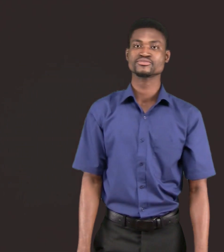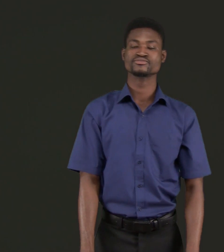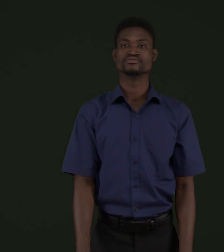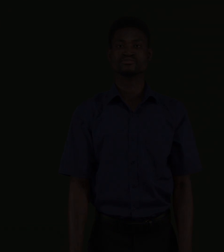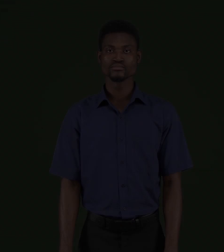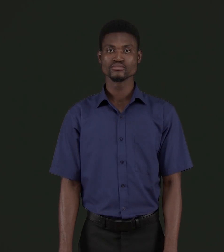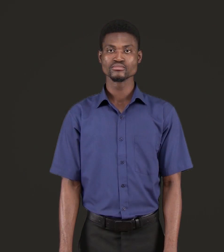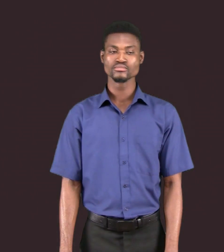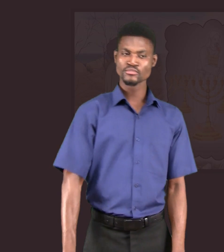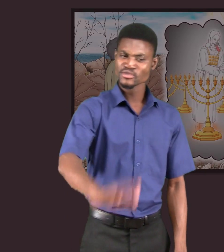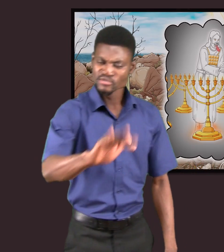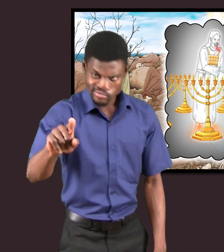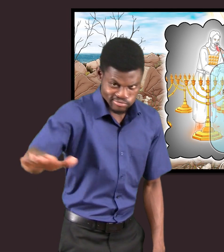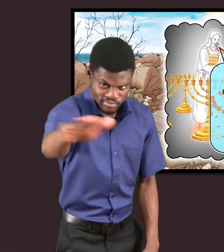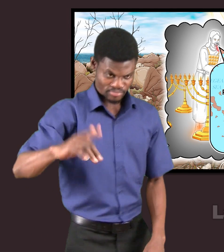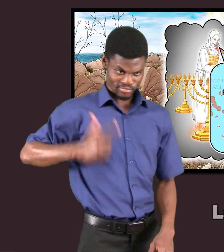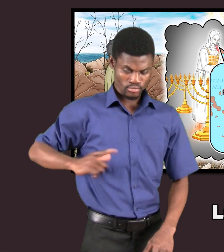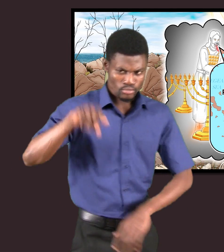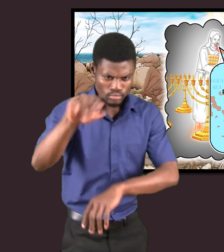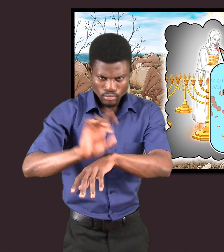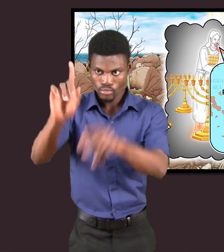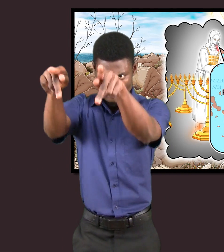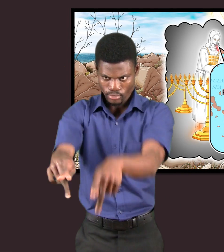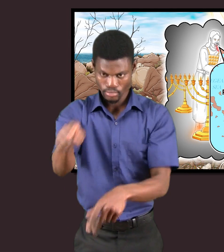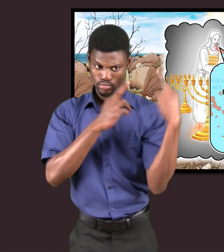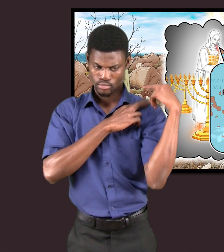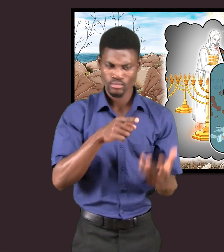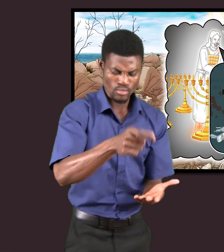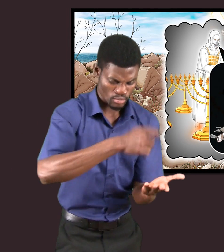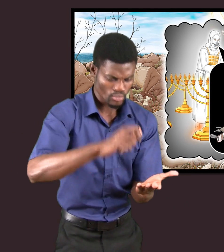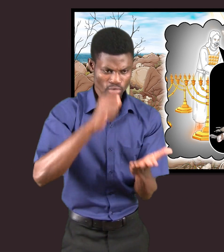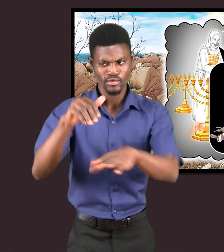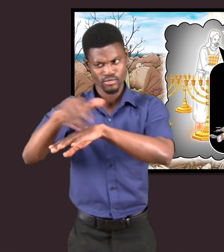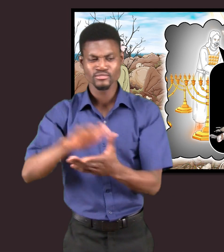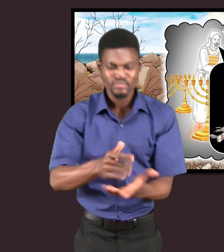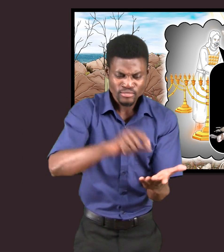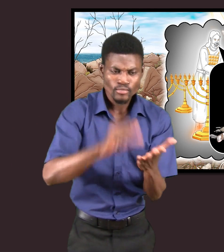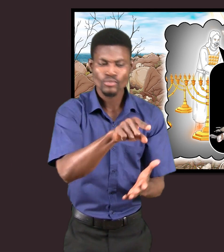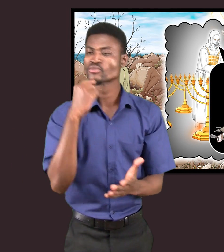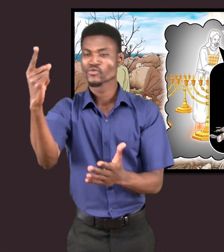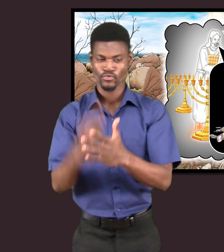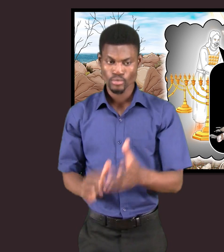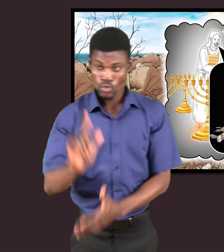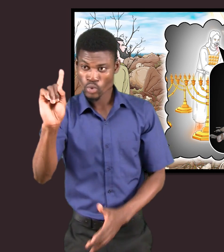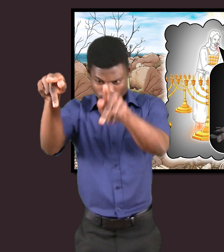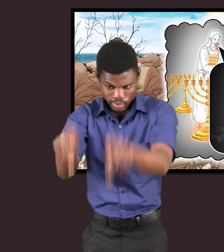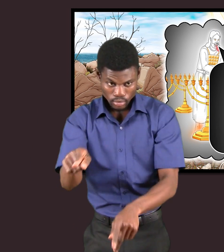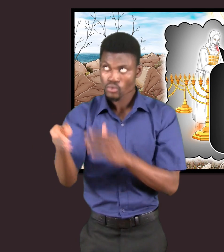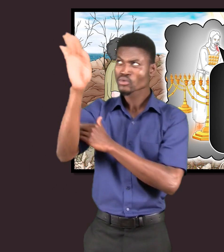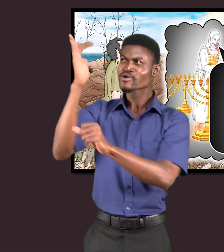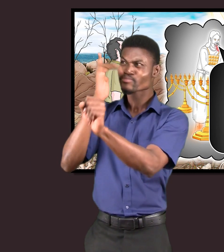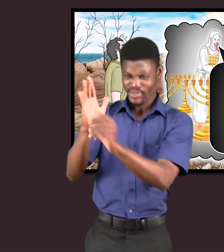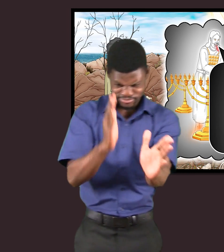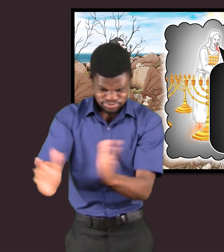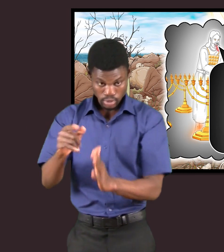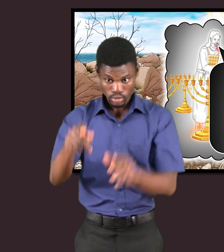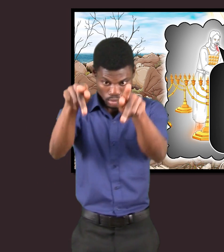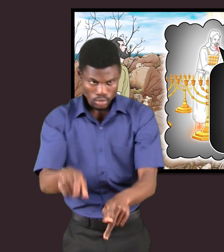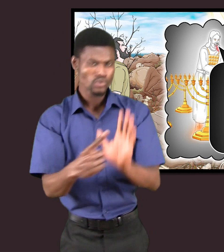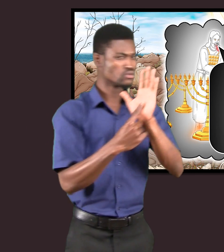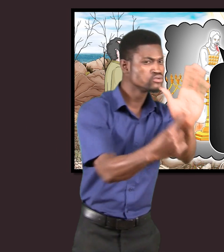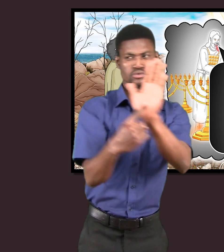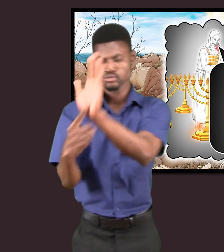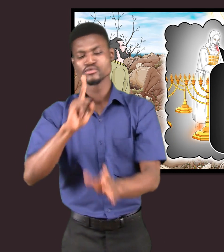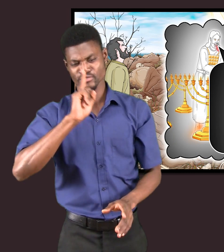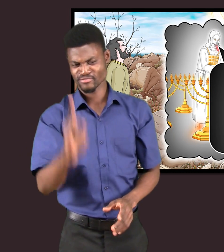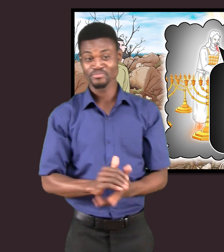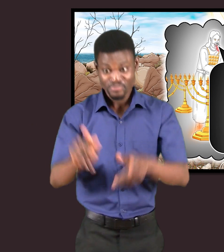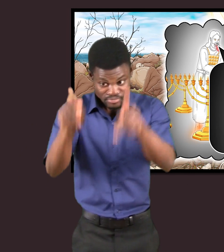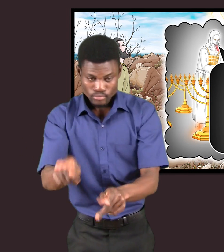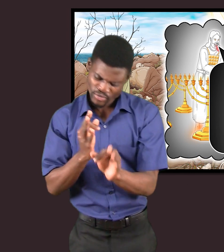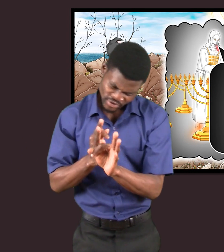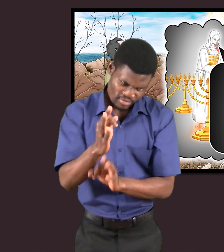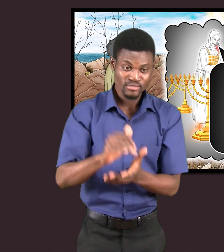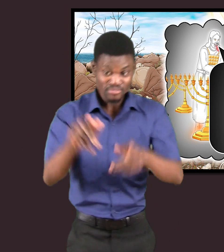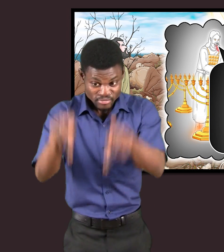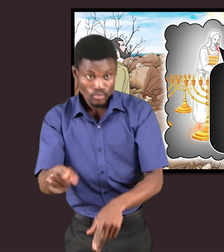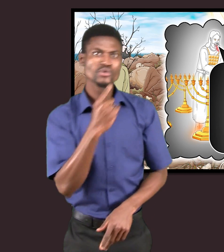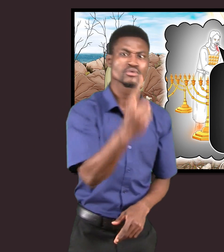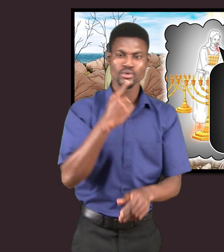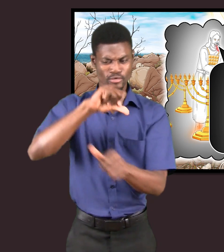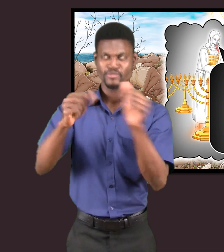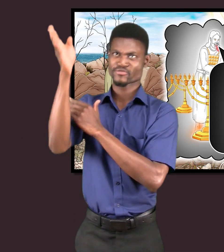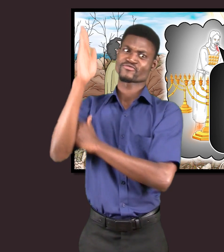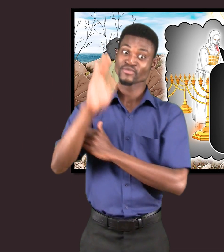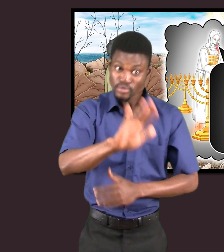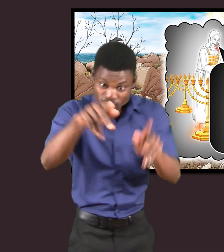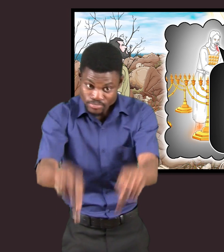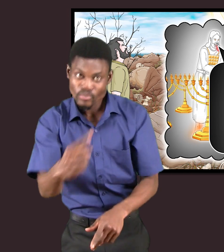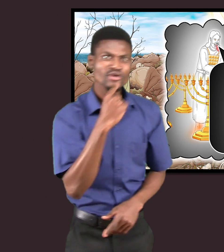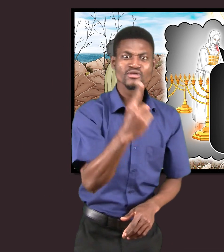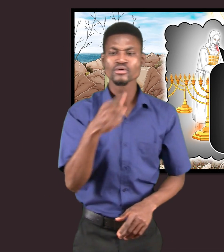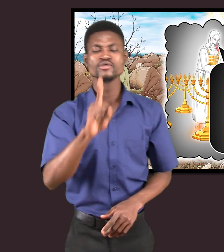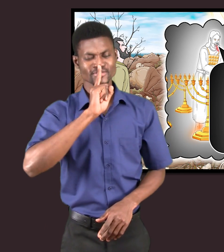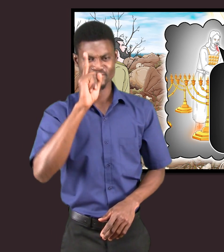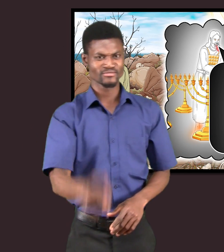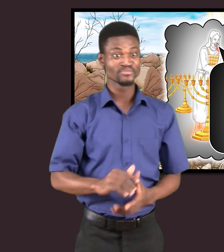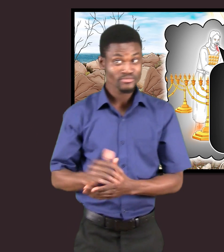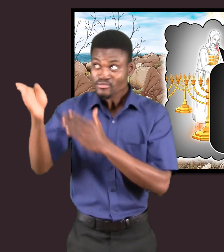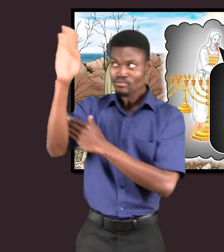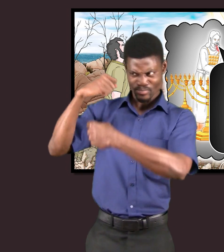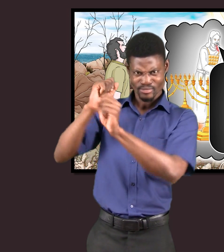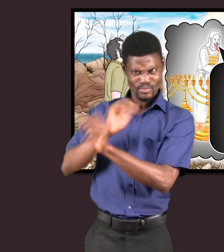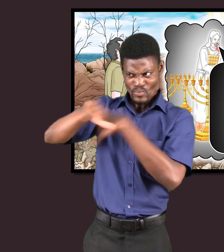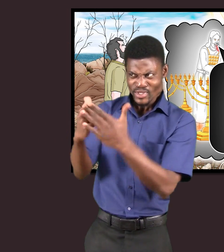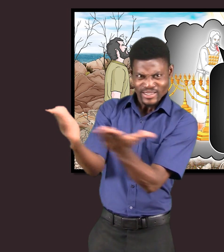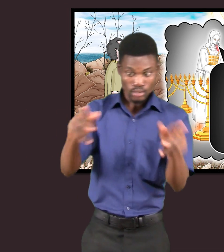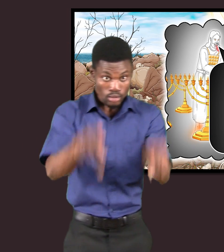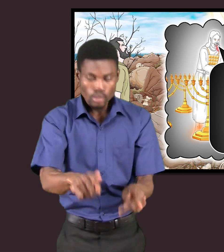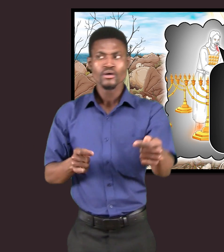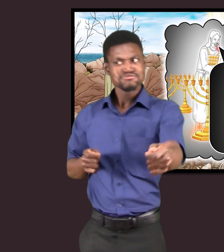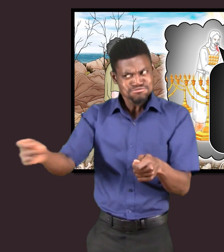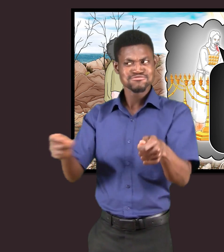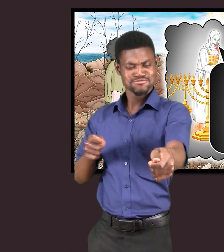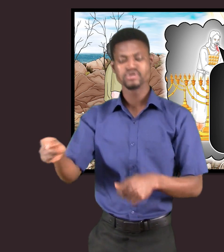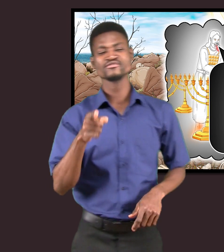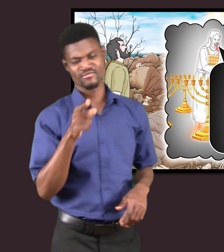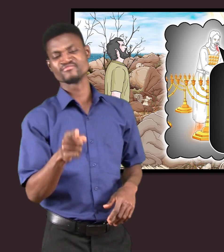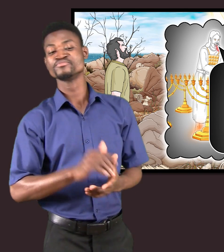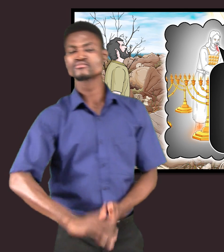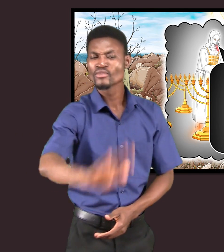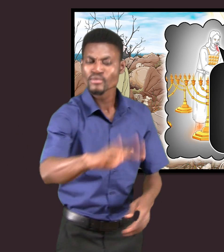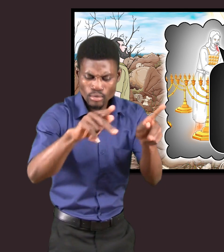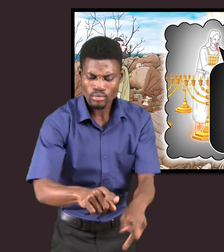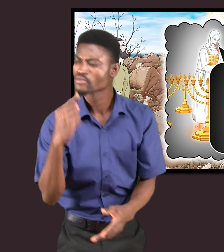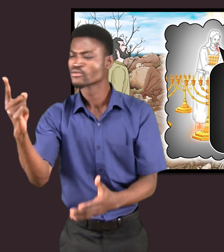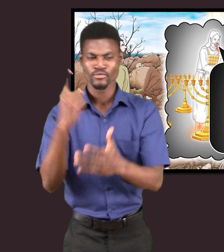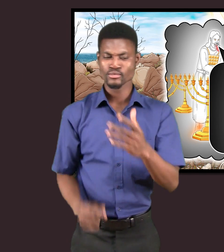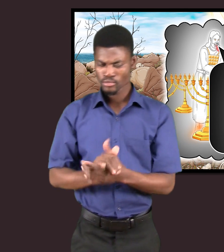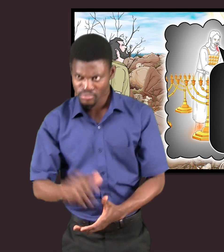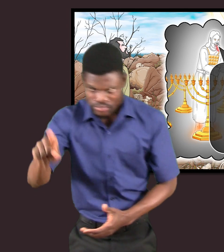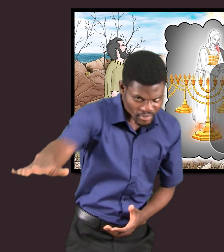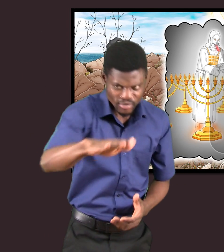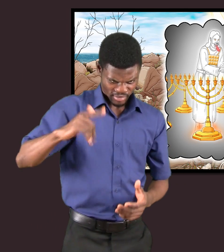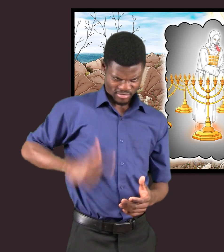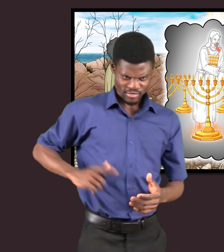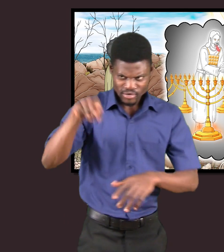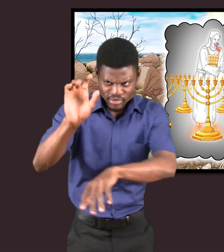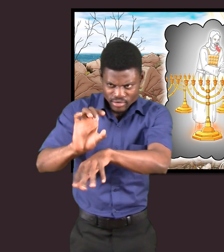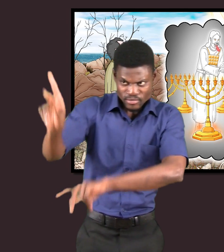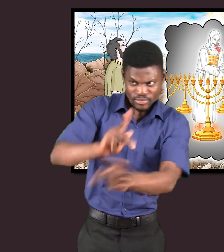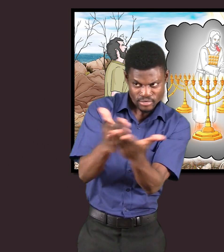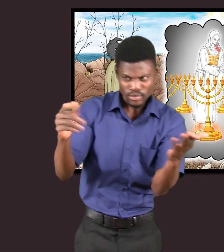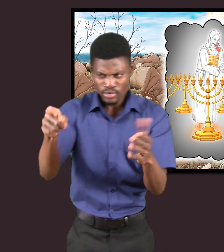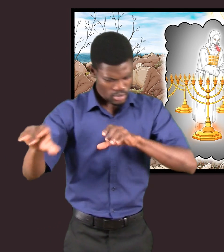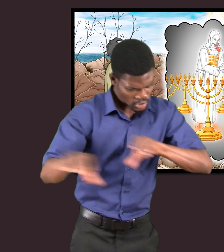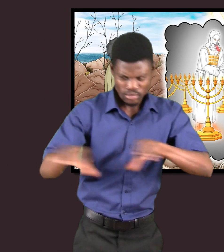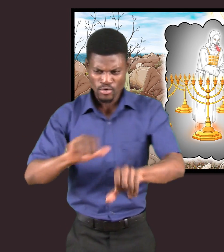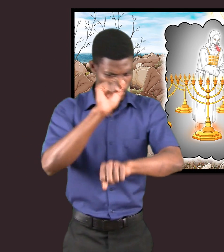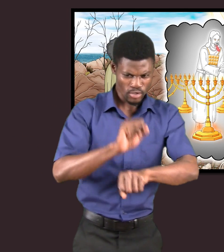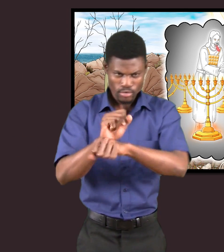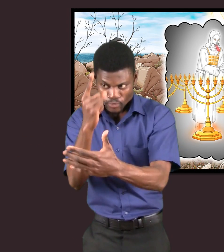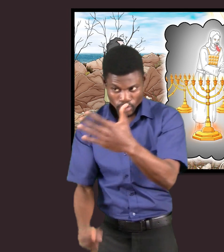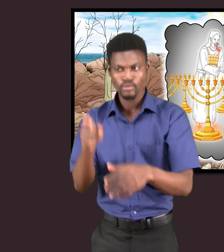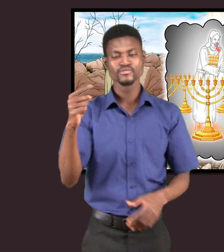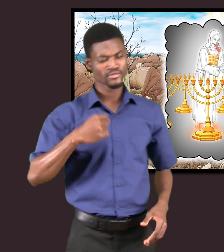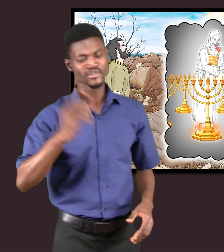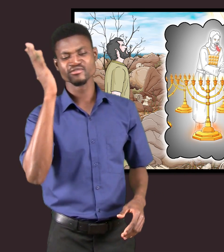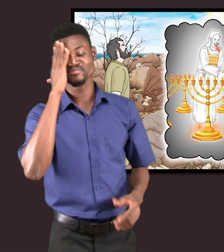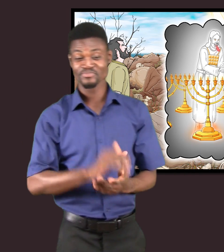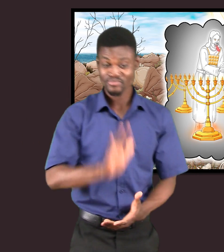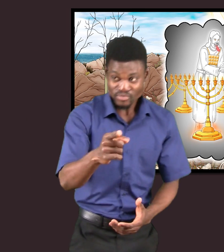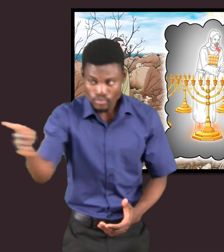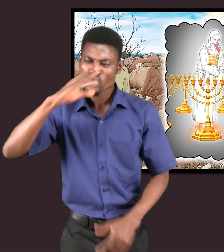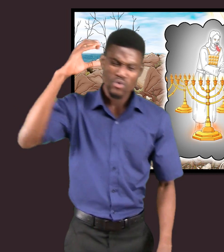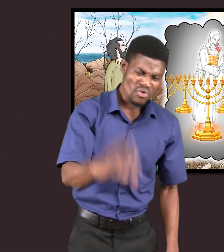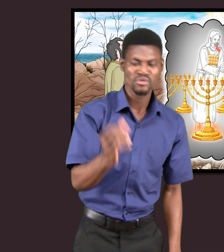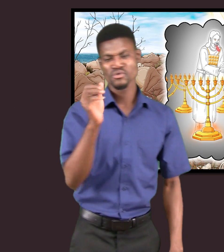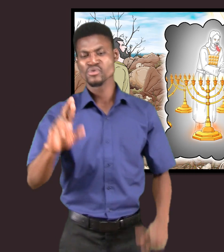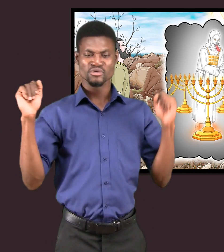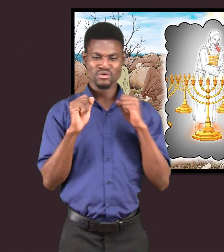To the angel of the church in Laodicea write: These are the words of the Amen, the faithful and true Witness, the Originator of God’s creation. I know your deeds; you are neither cold nor hot.